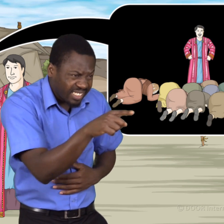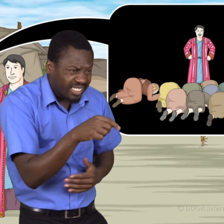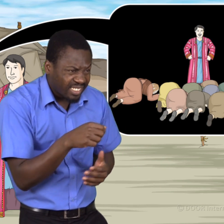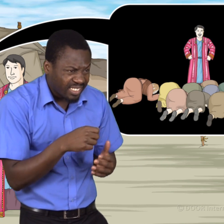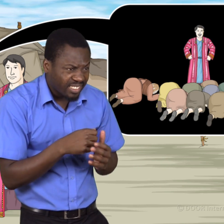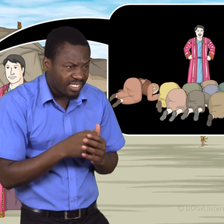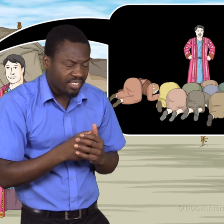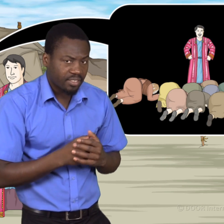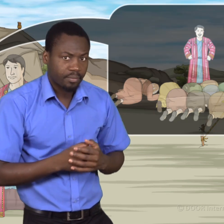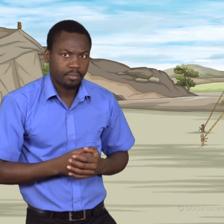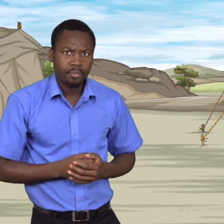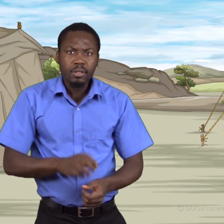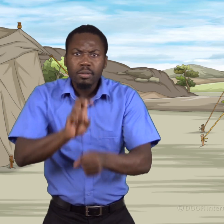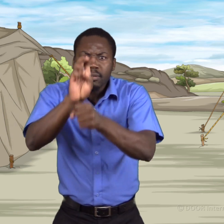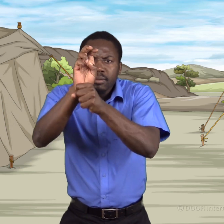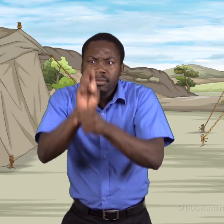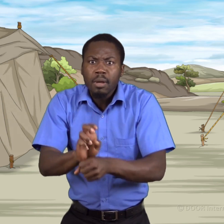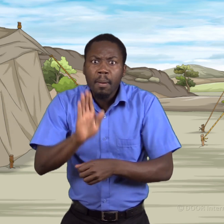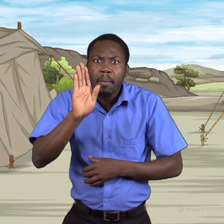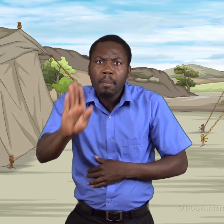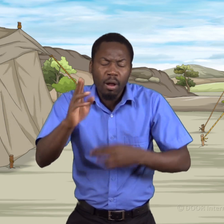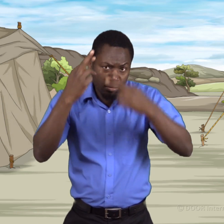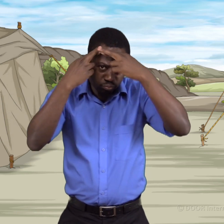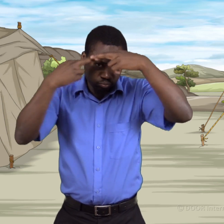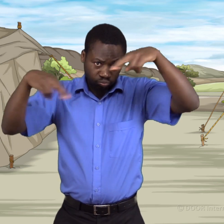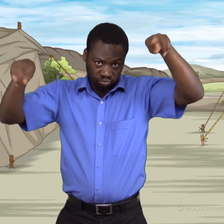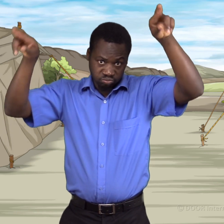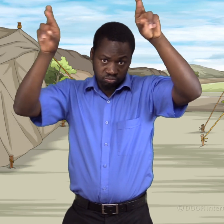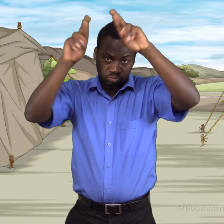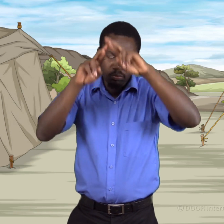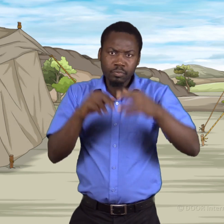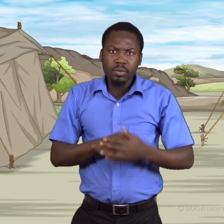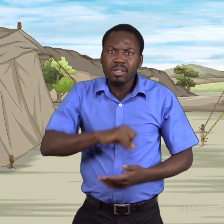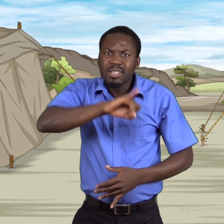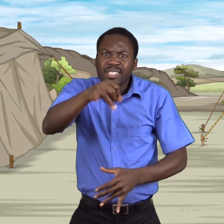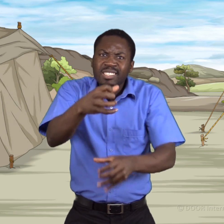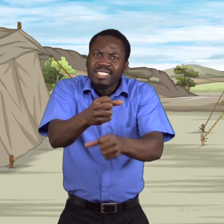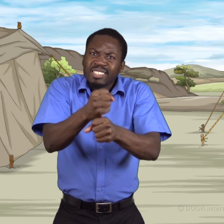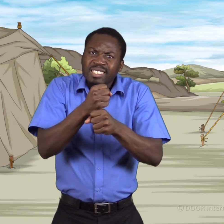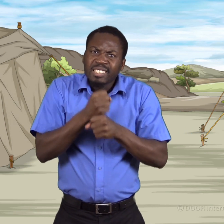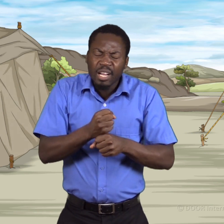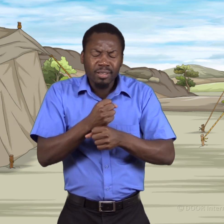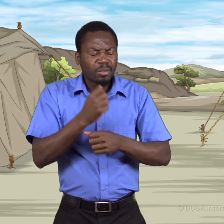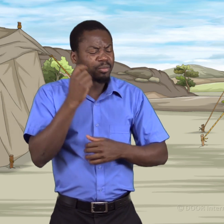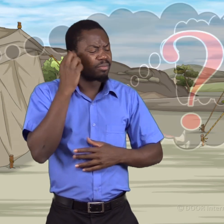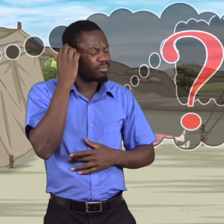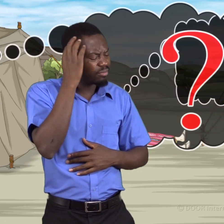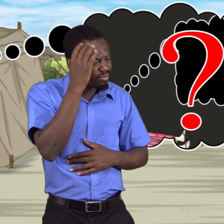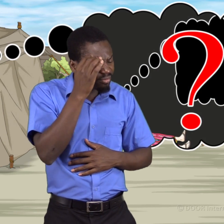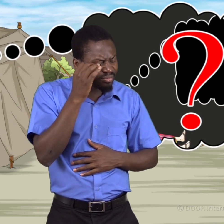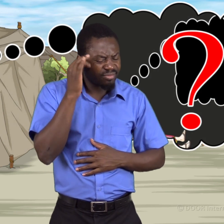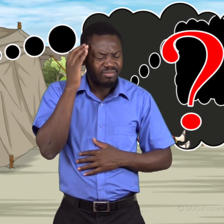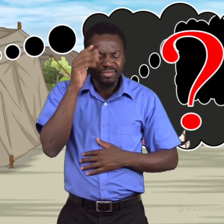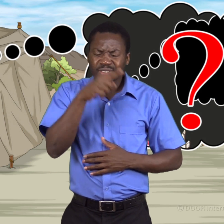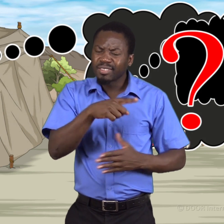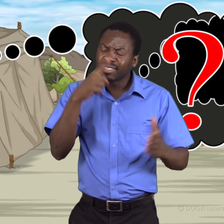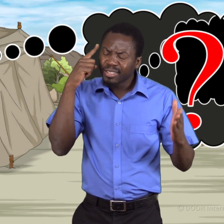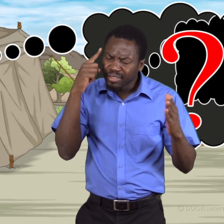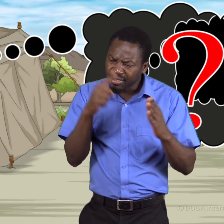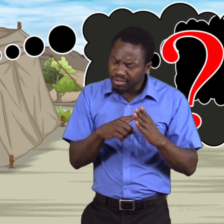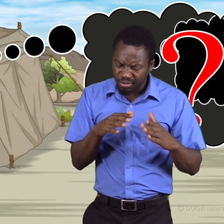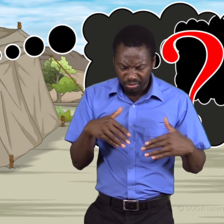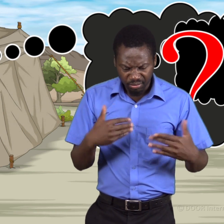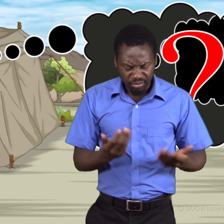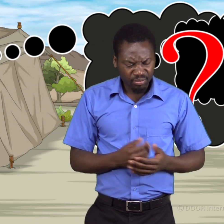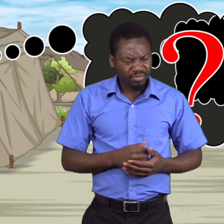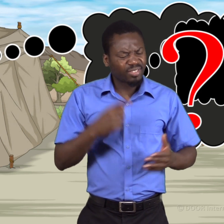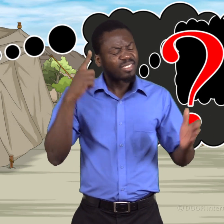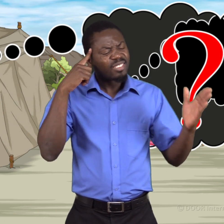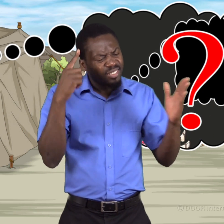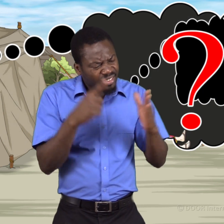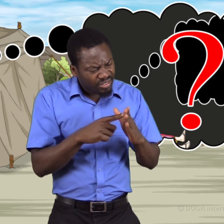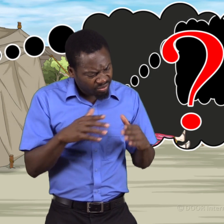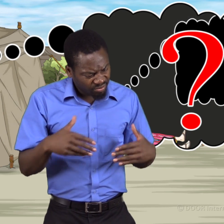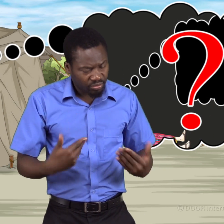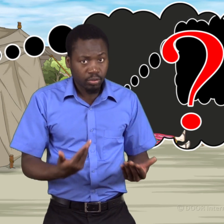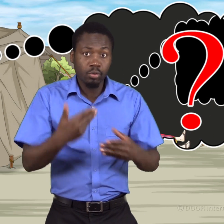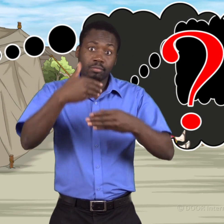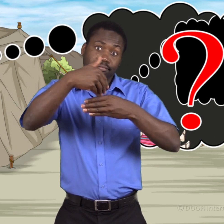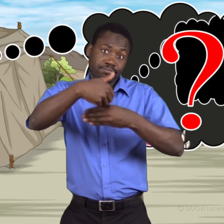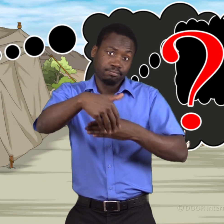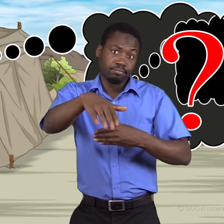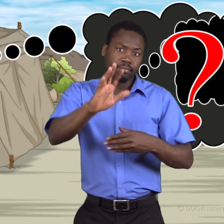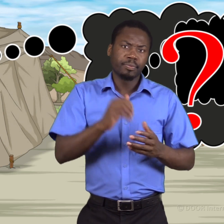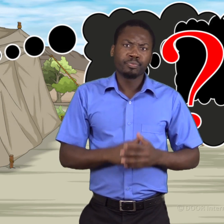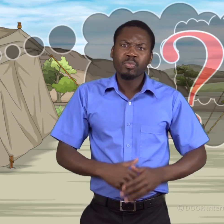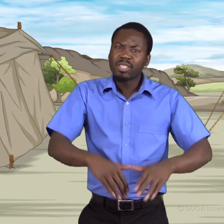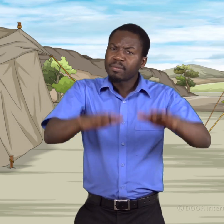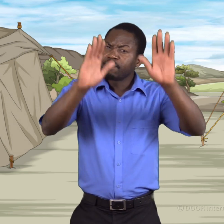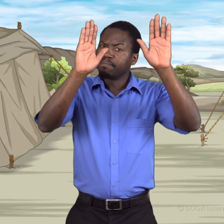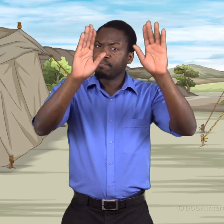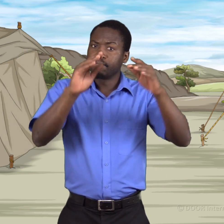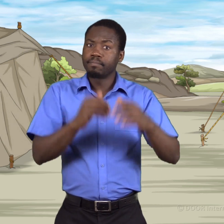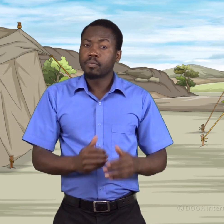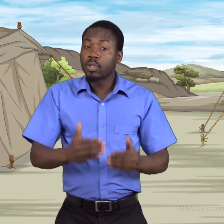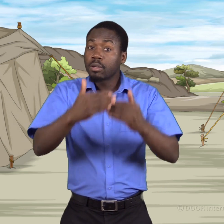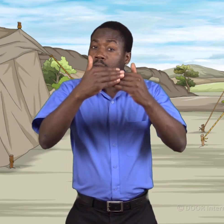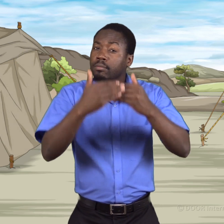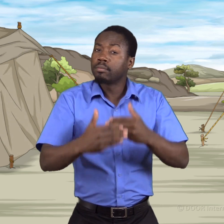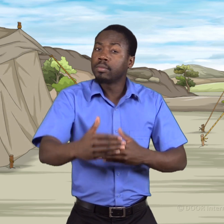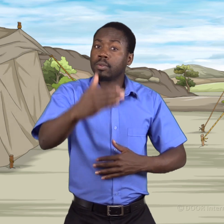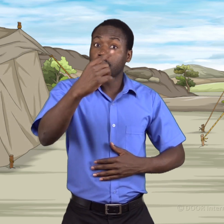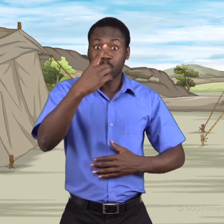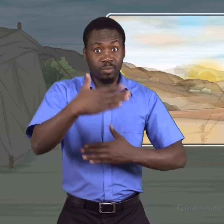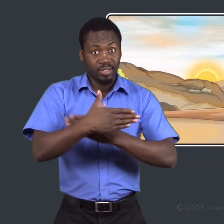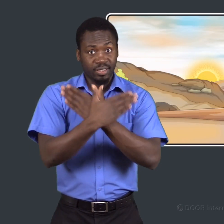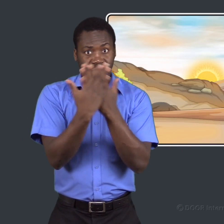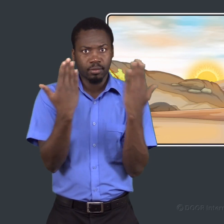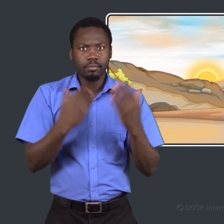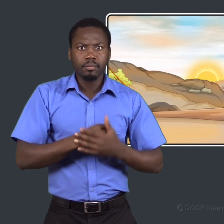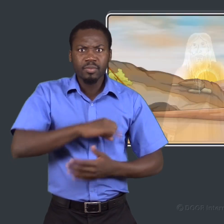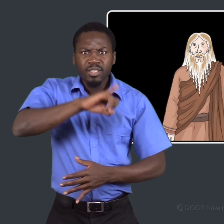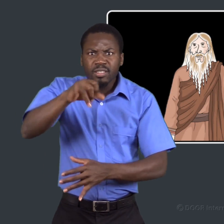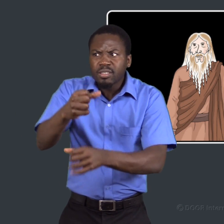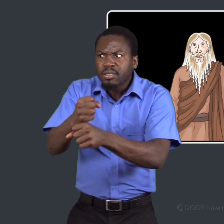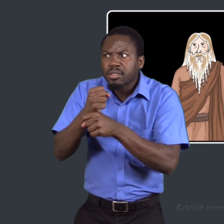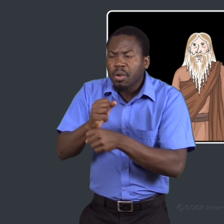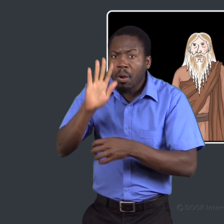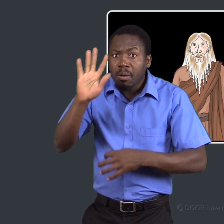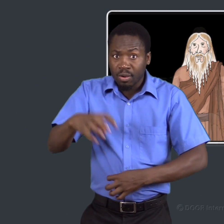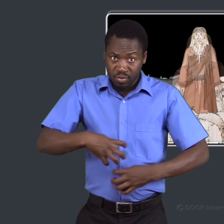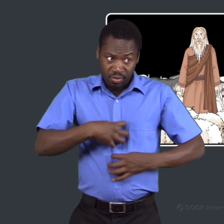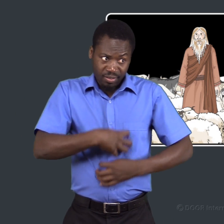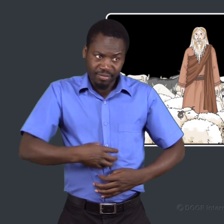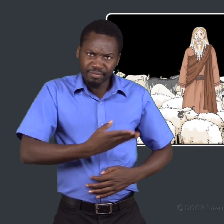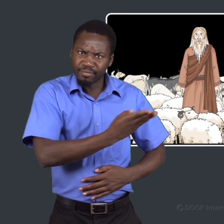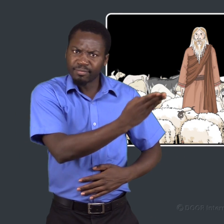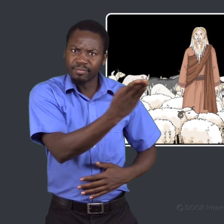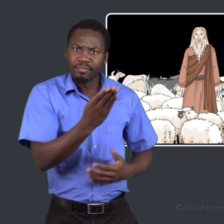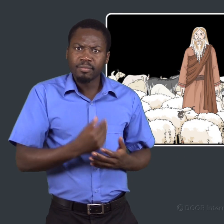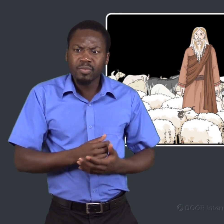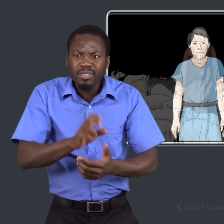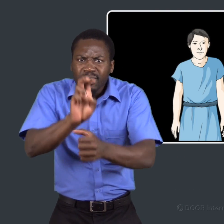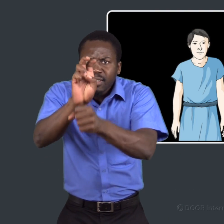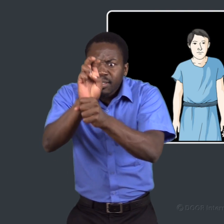And his brothers were jealous of him, but his father kept in mind what he had said.